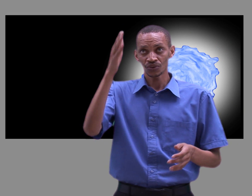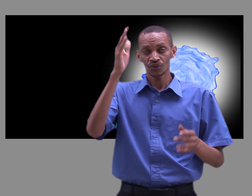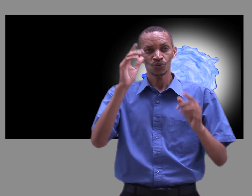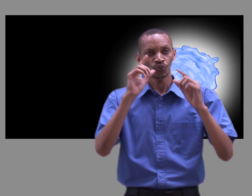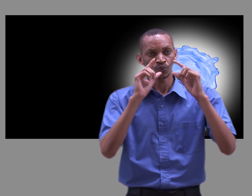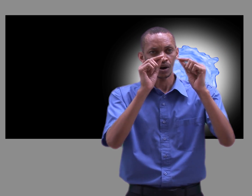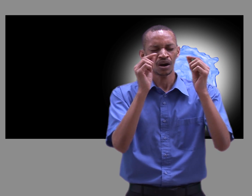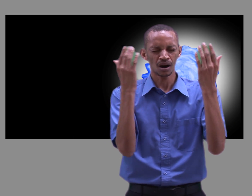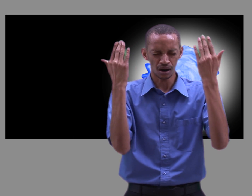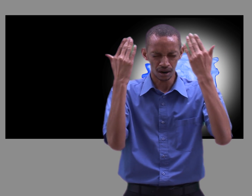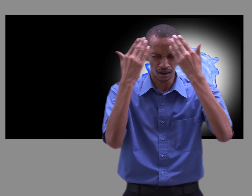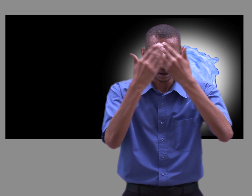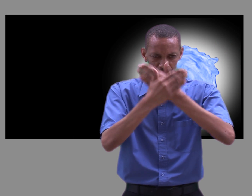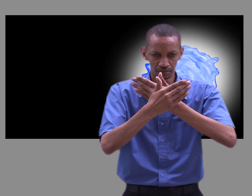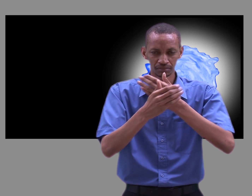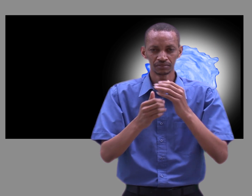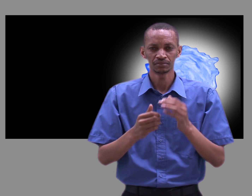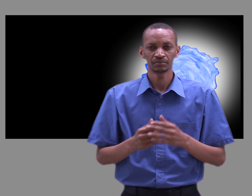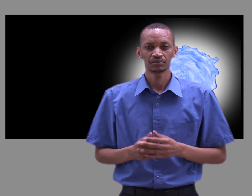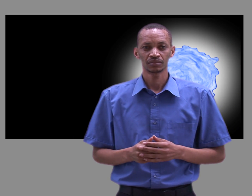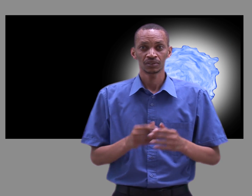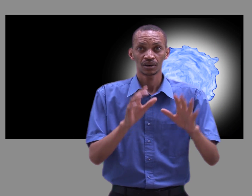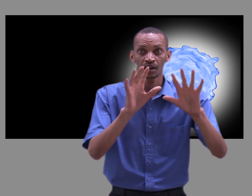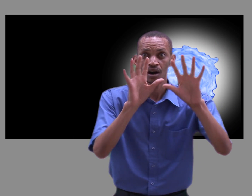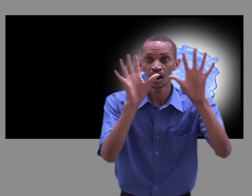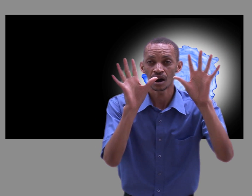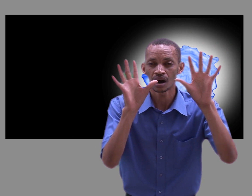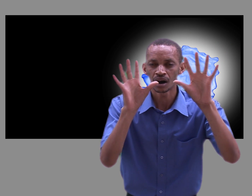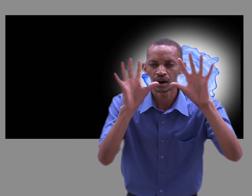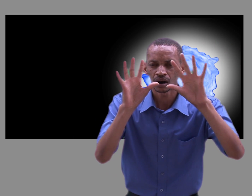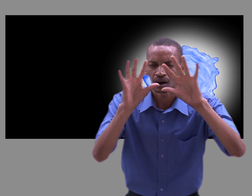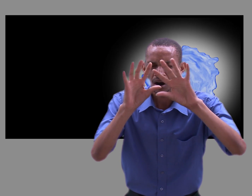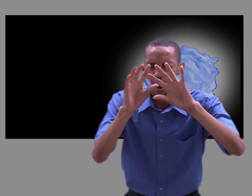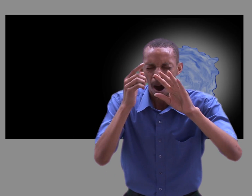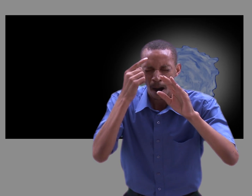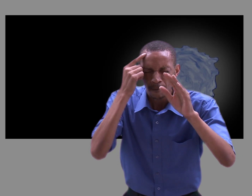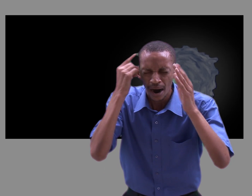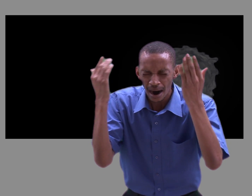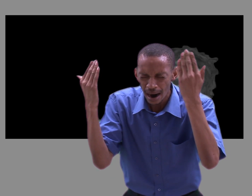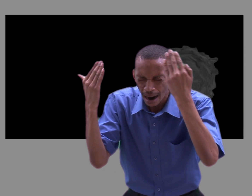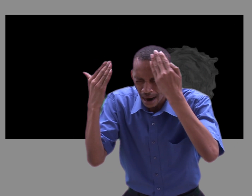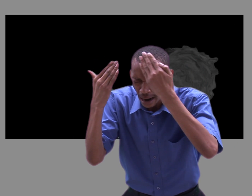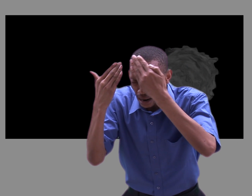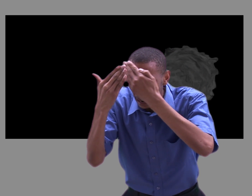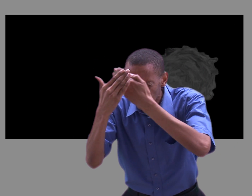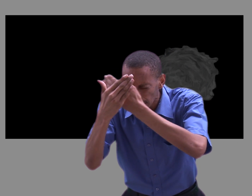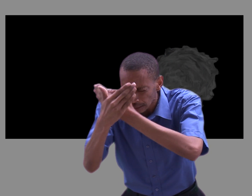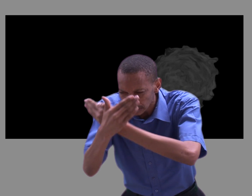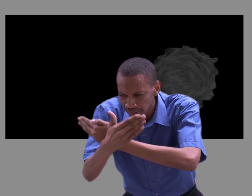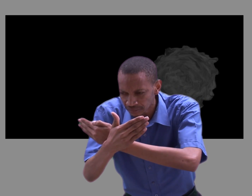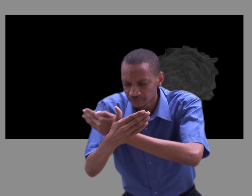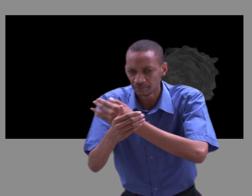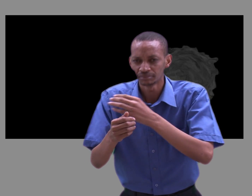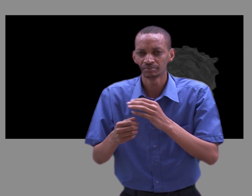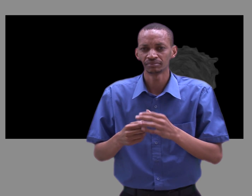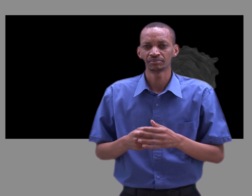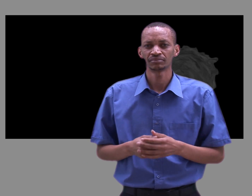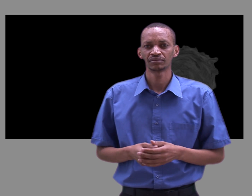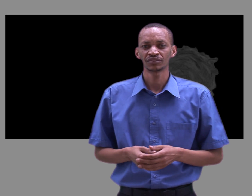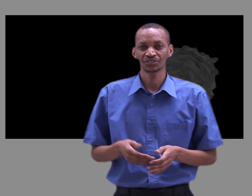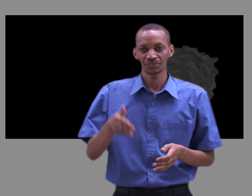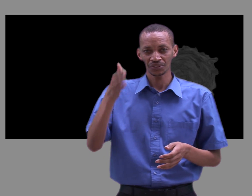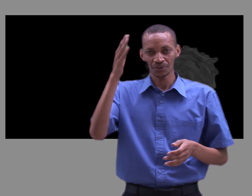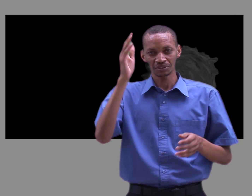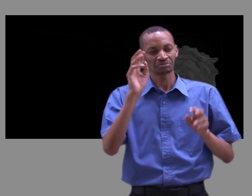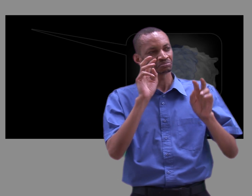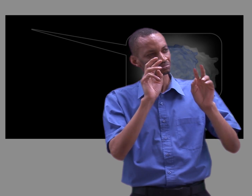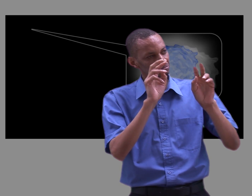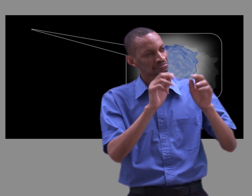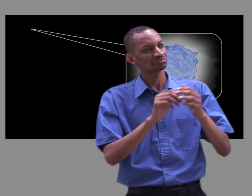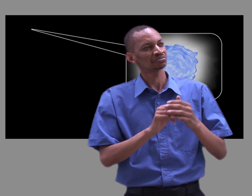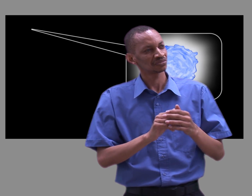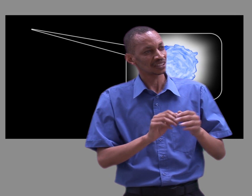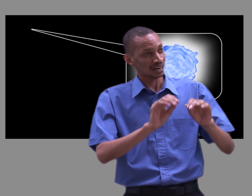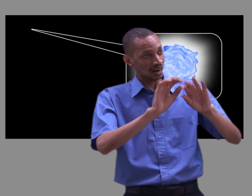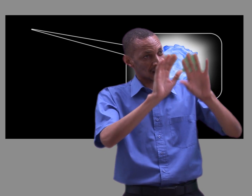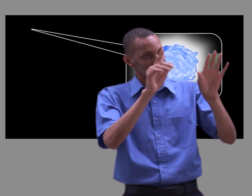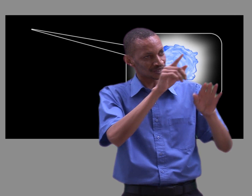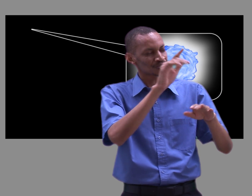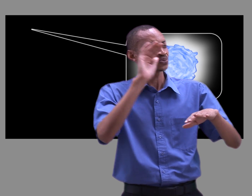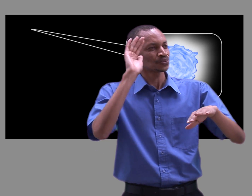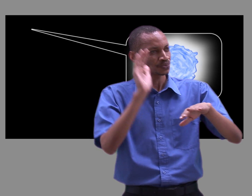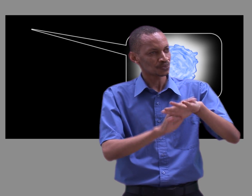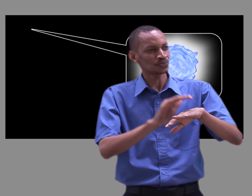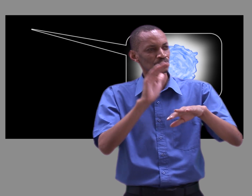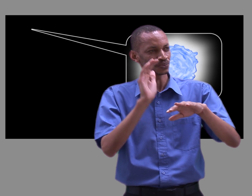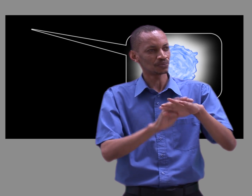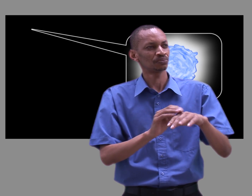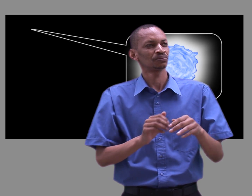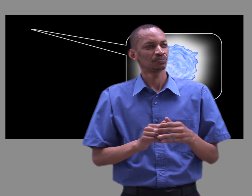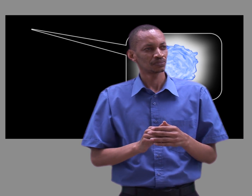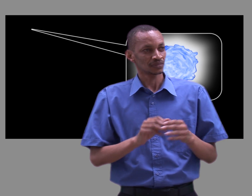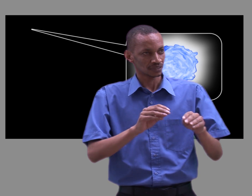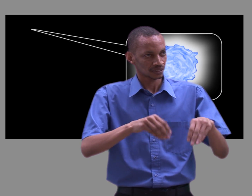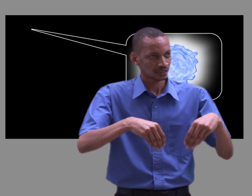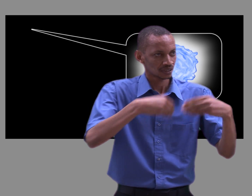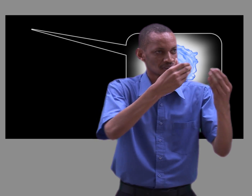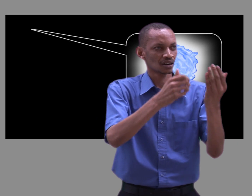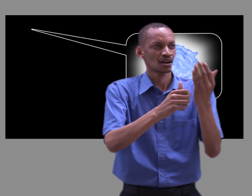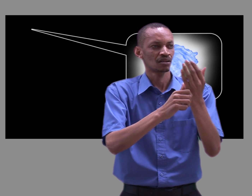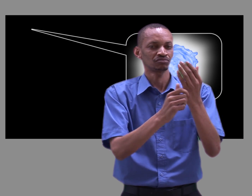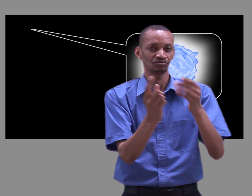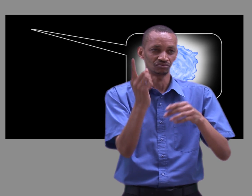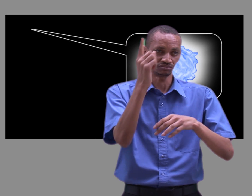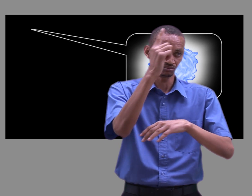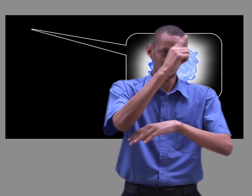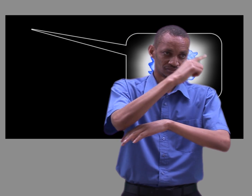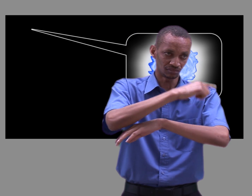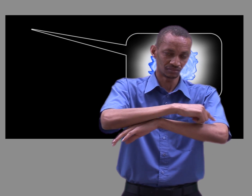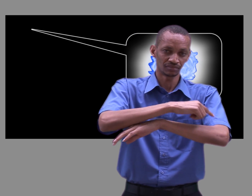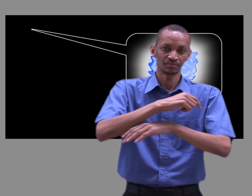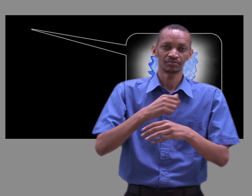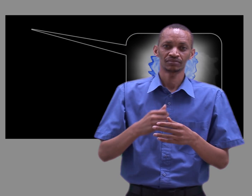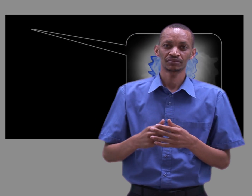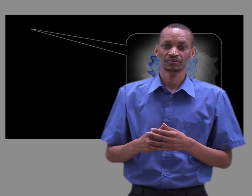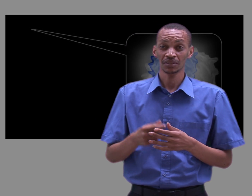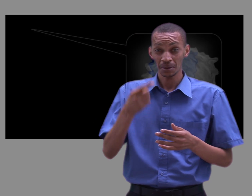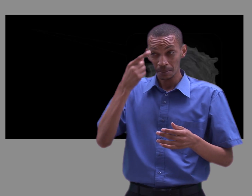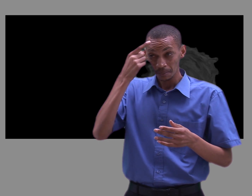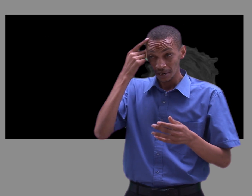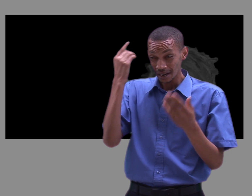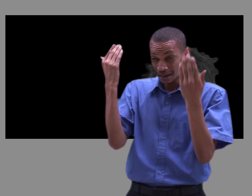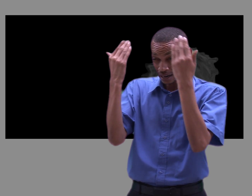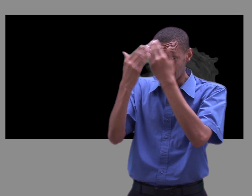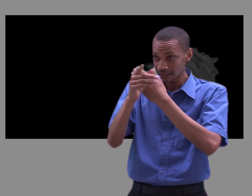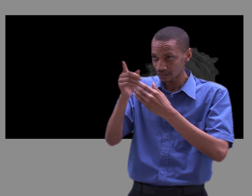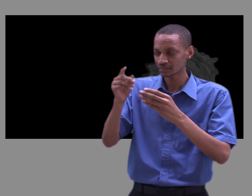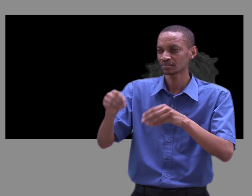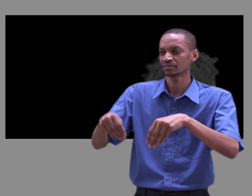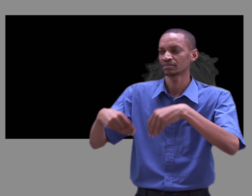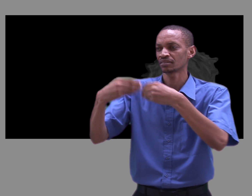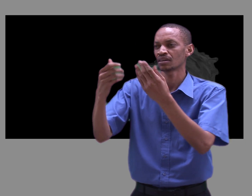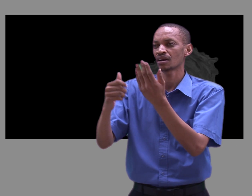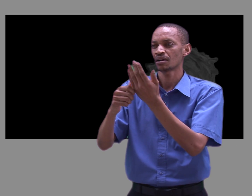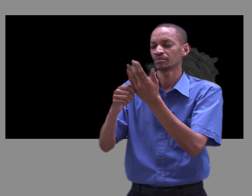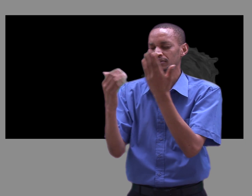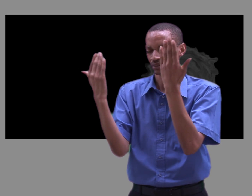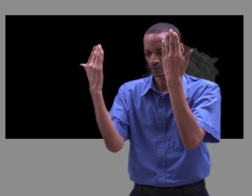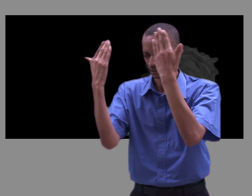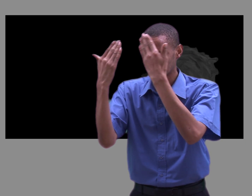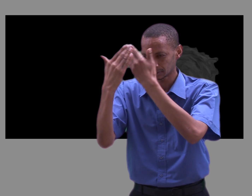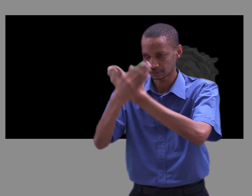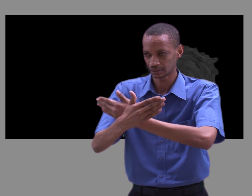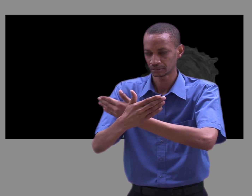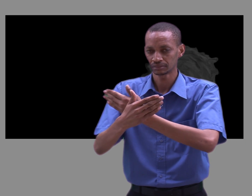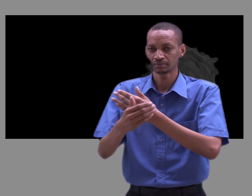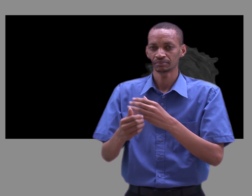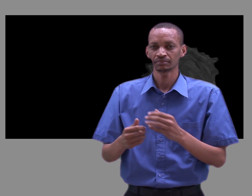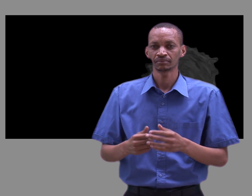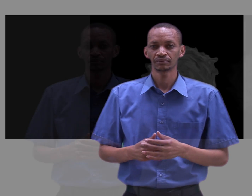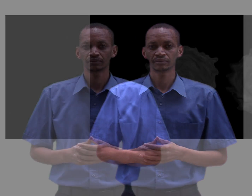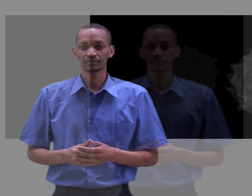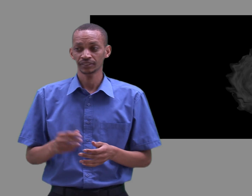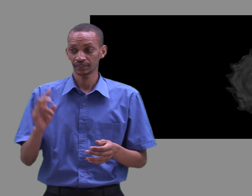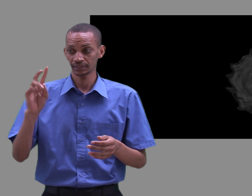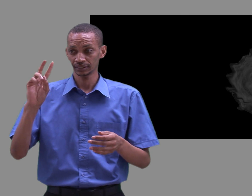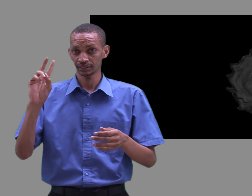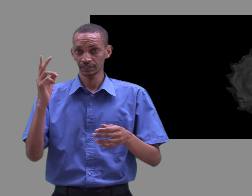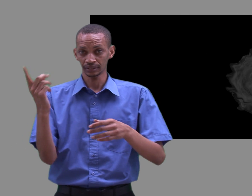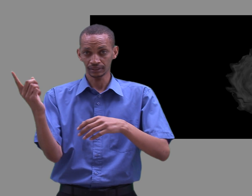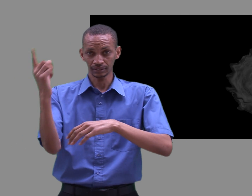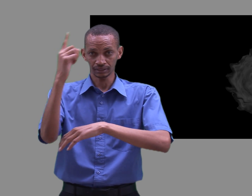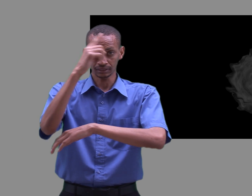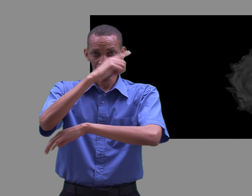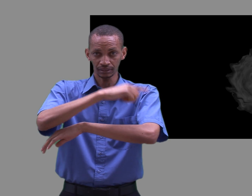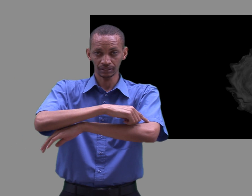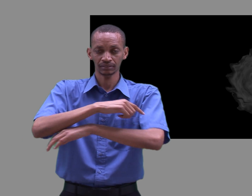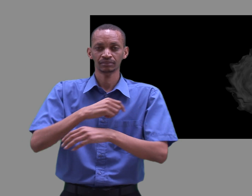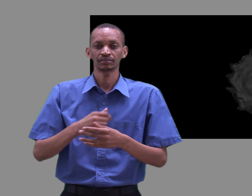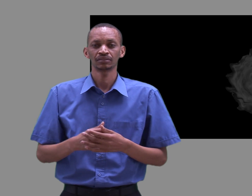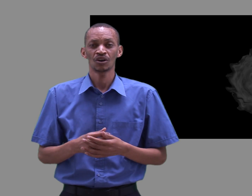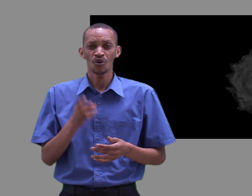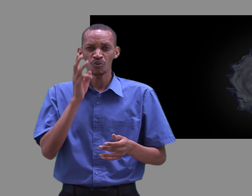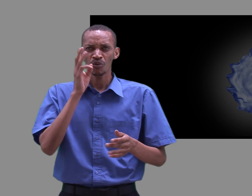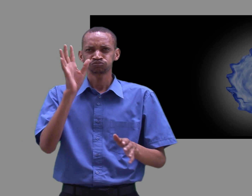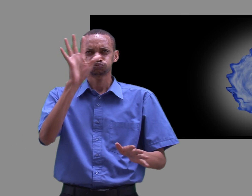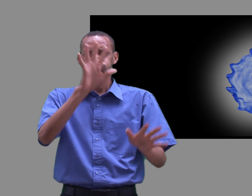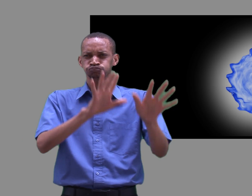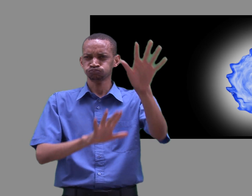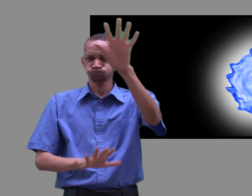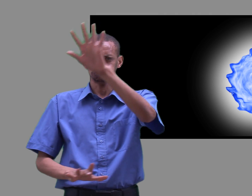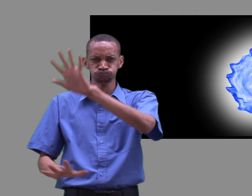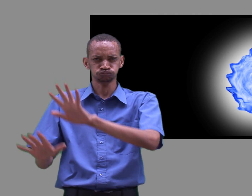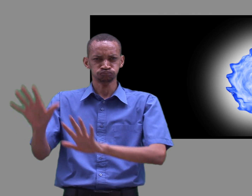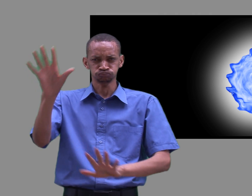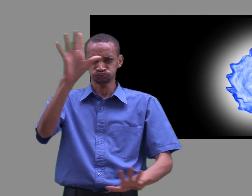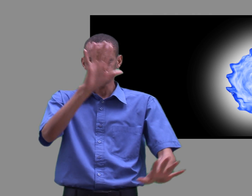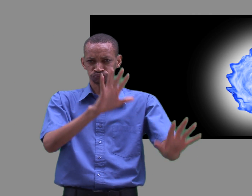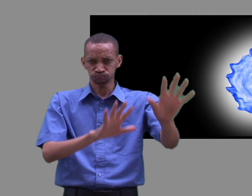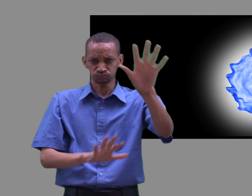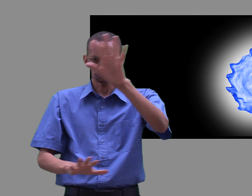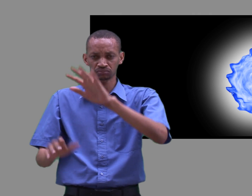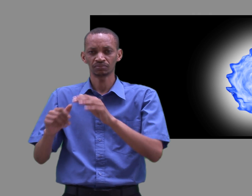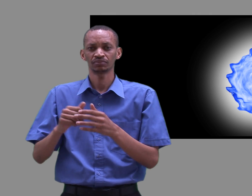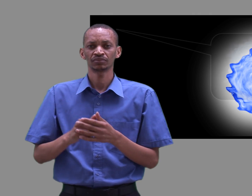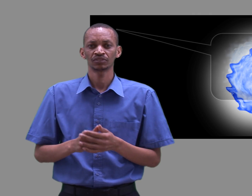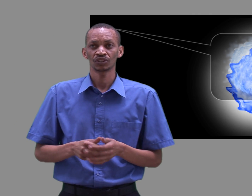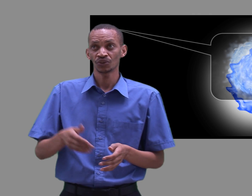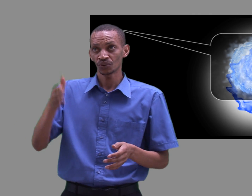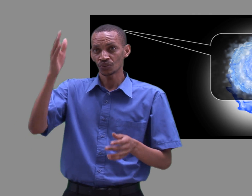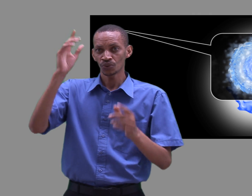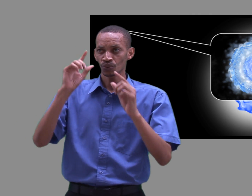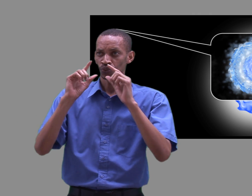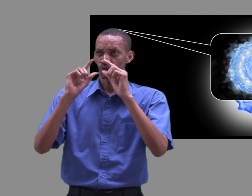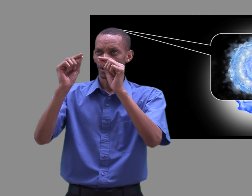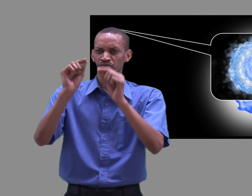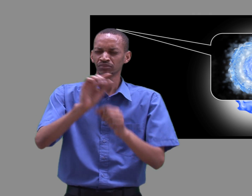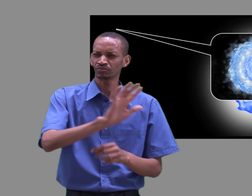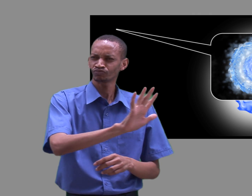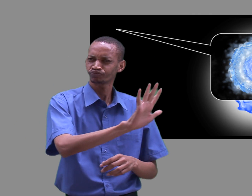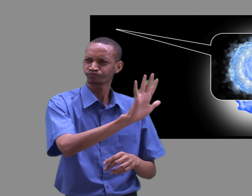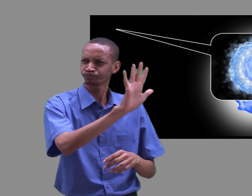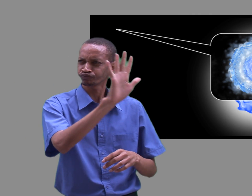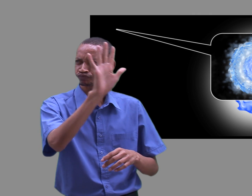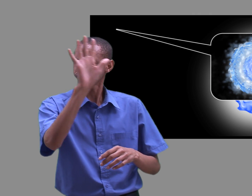And there was evening, and there was morning—the first day. And God said, “Let there be an expanse between the waters, to separate the waters from the waters.”